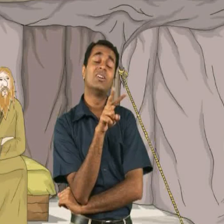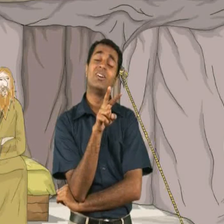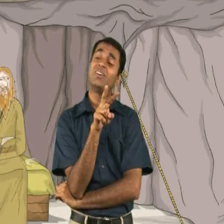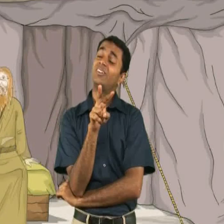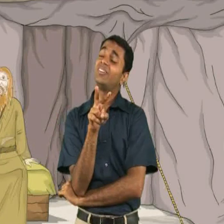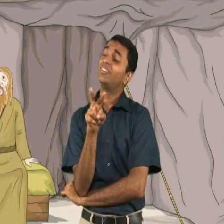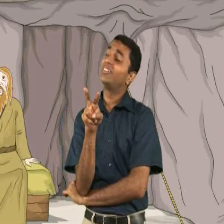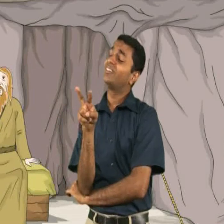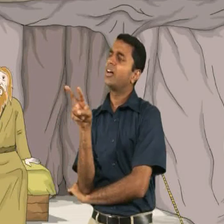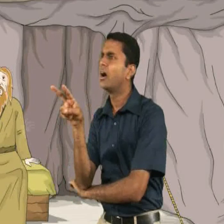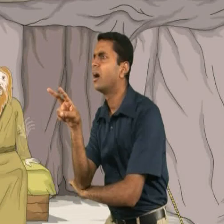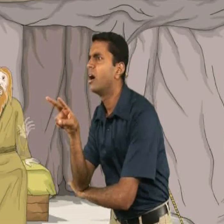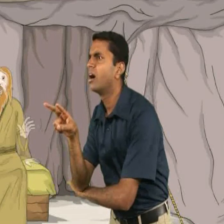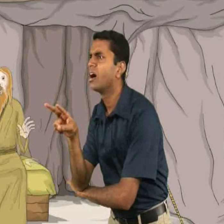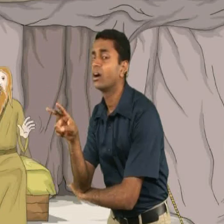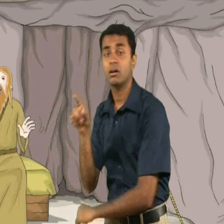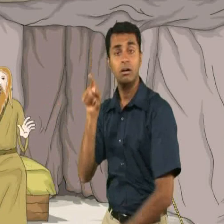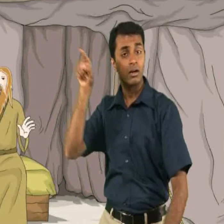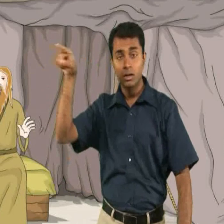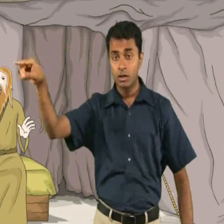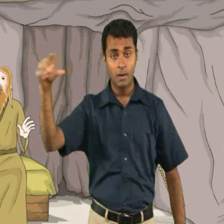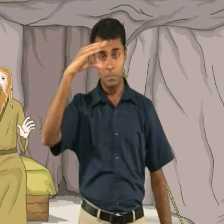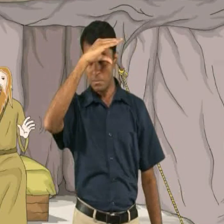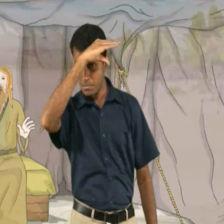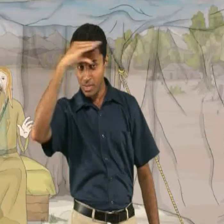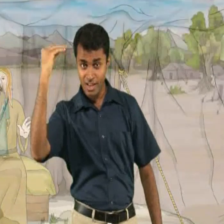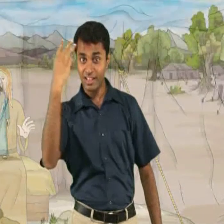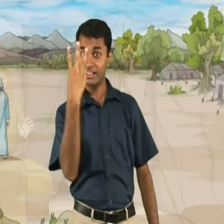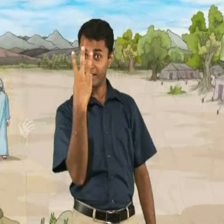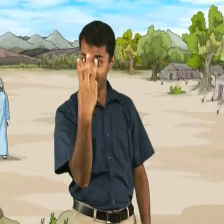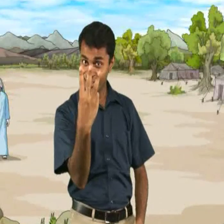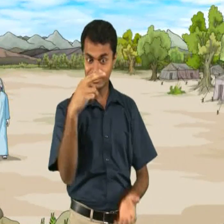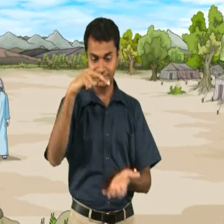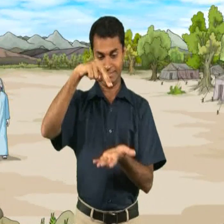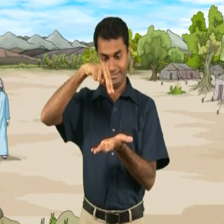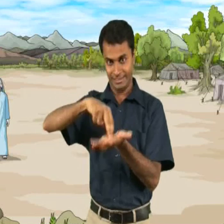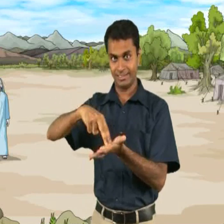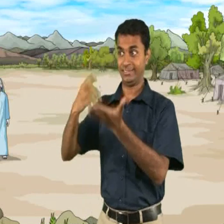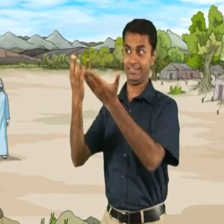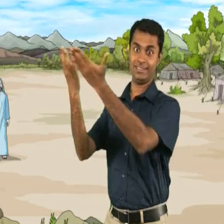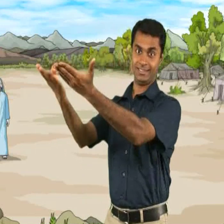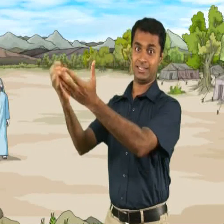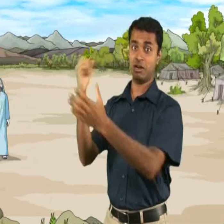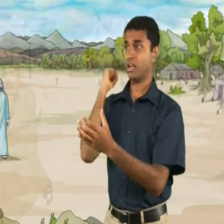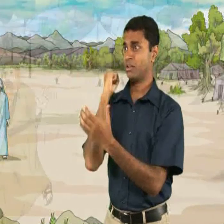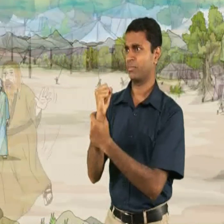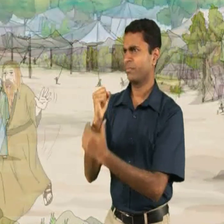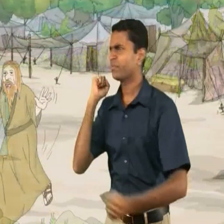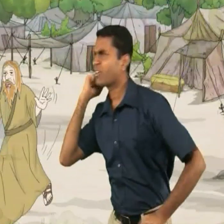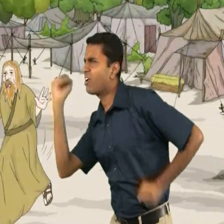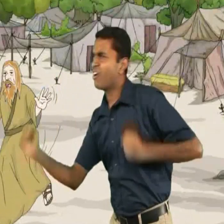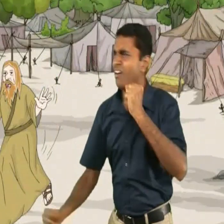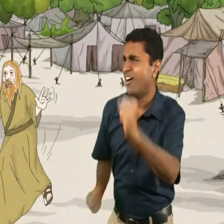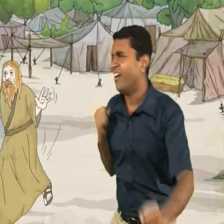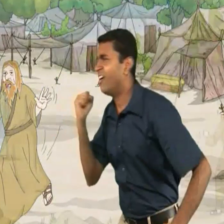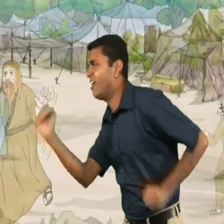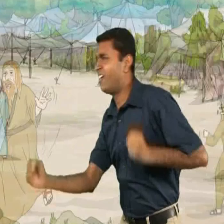And Abraham looked up and saw three men standing nearby.